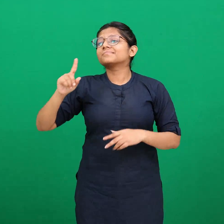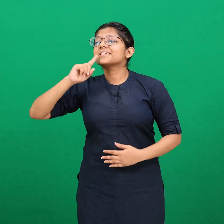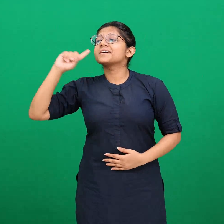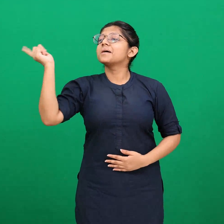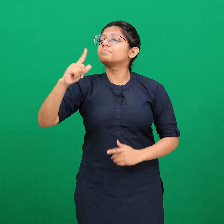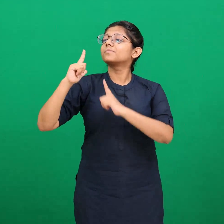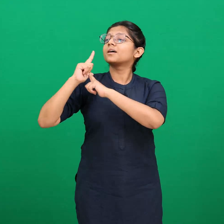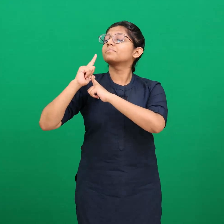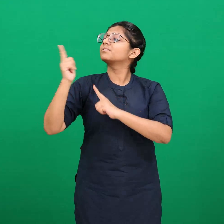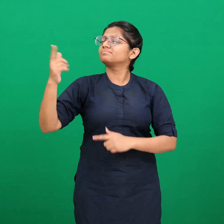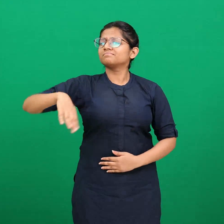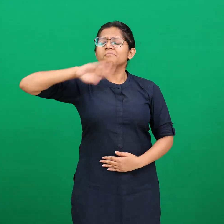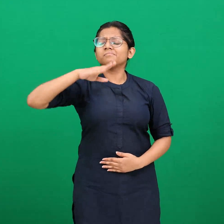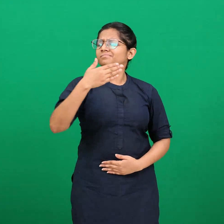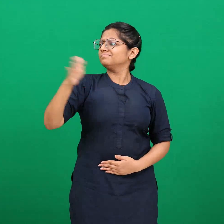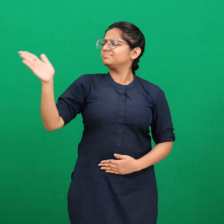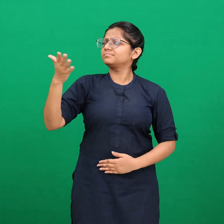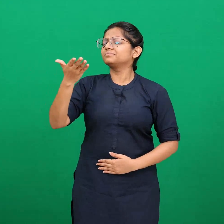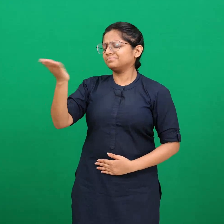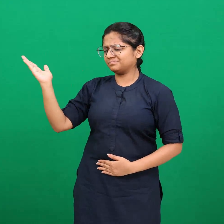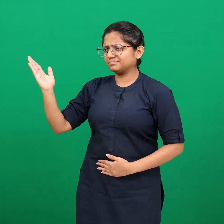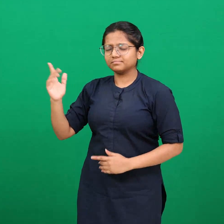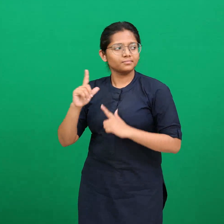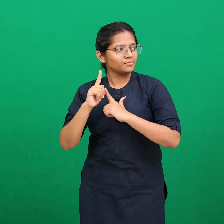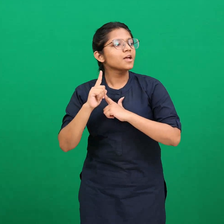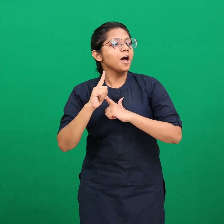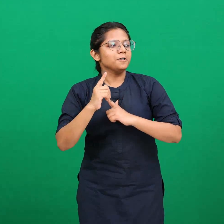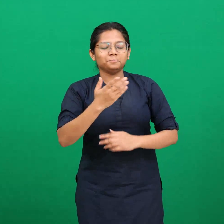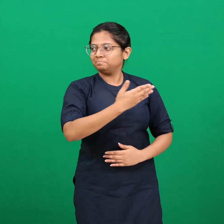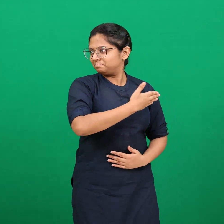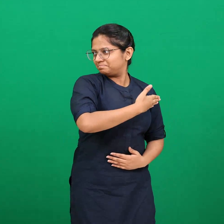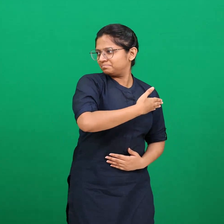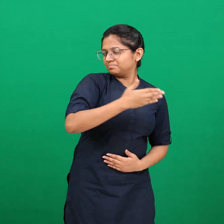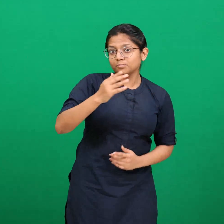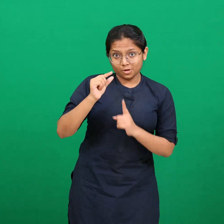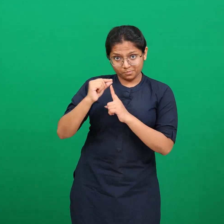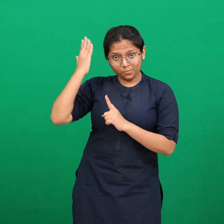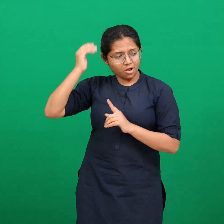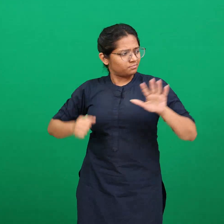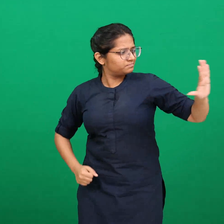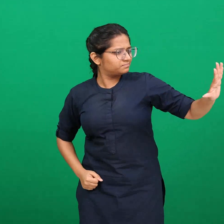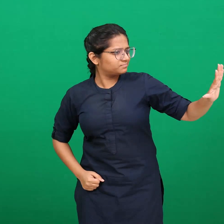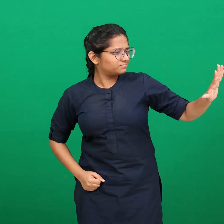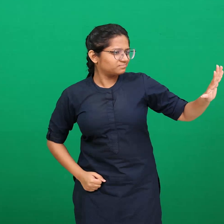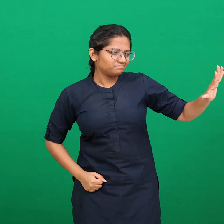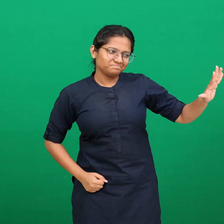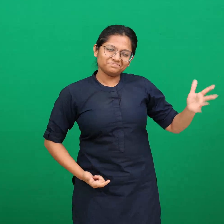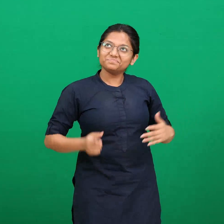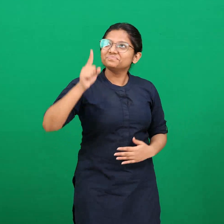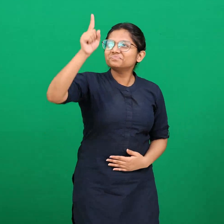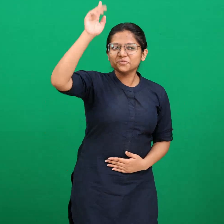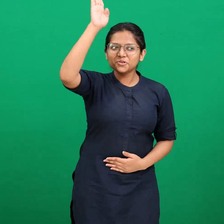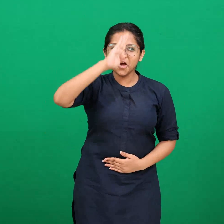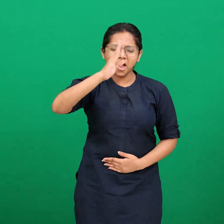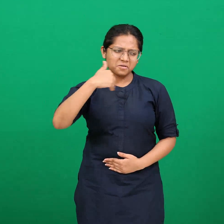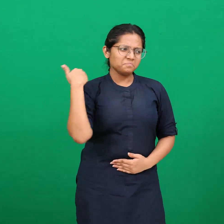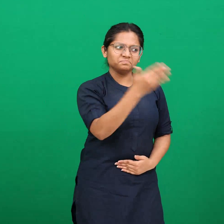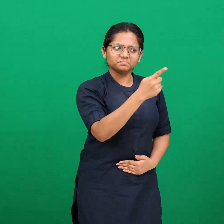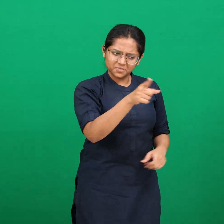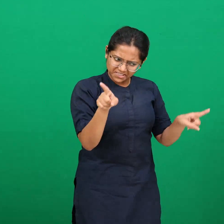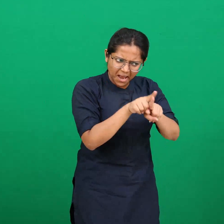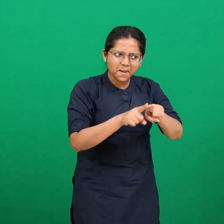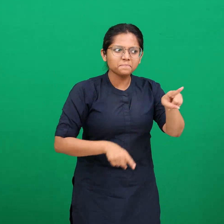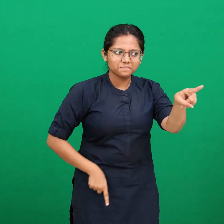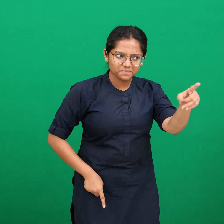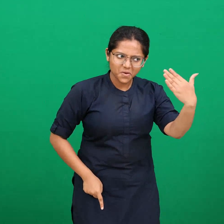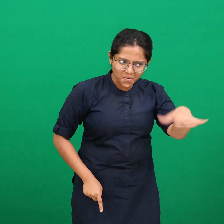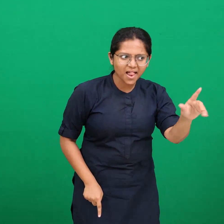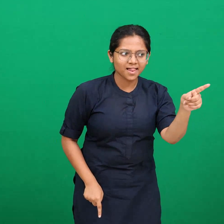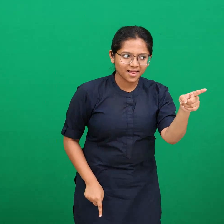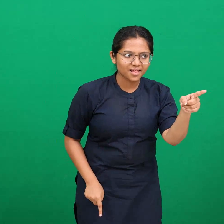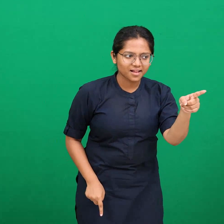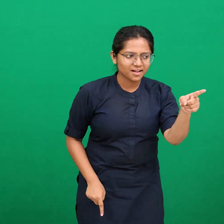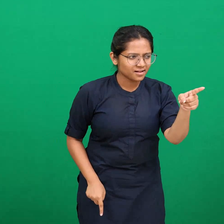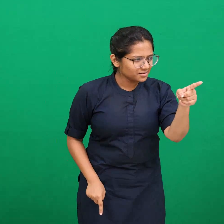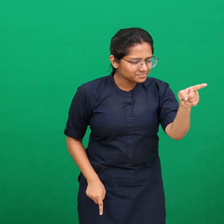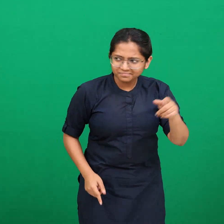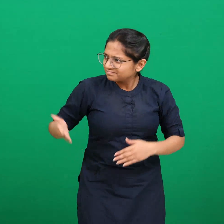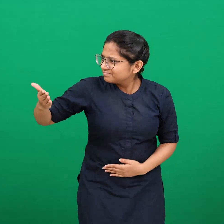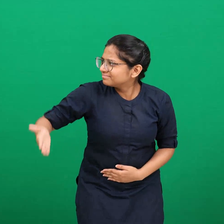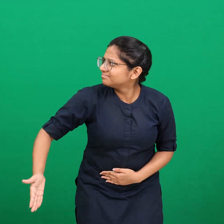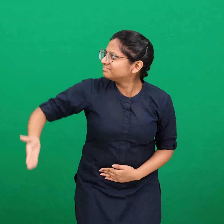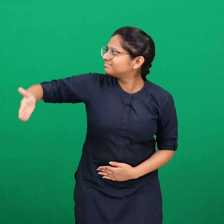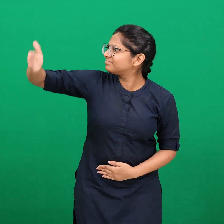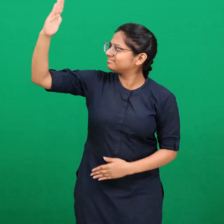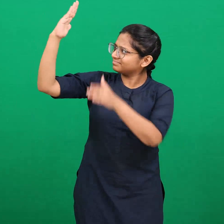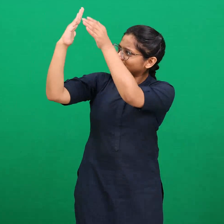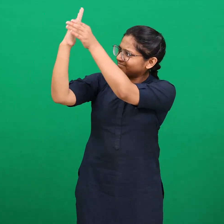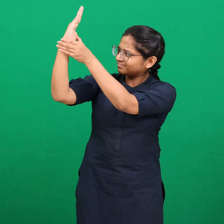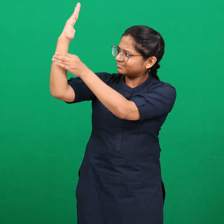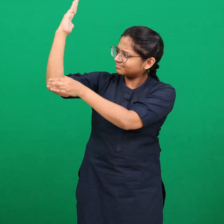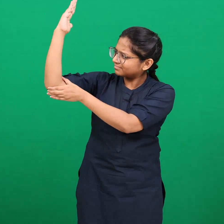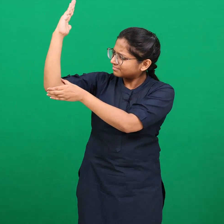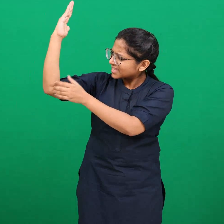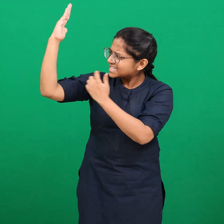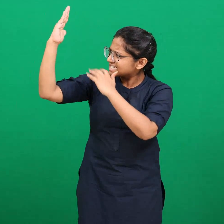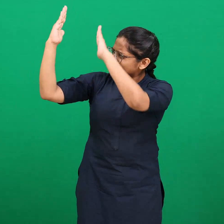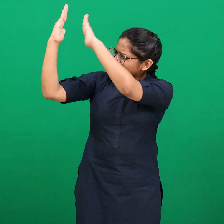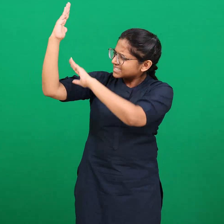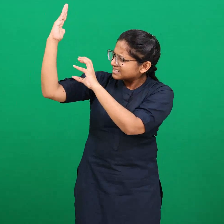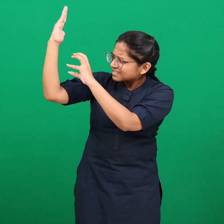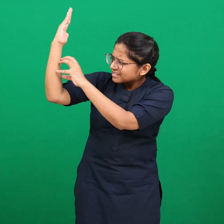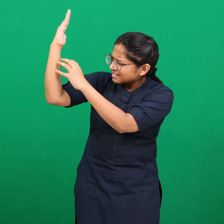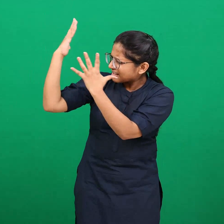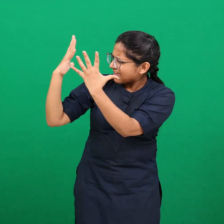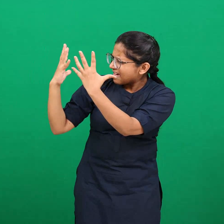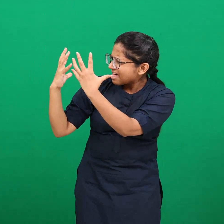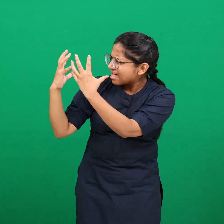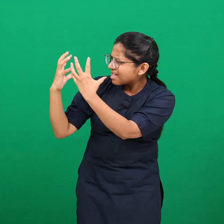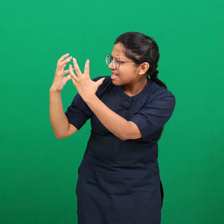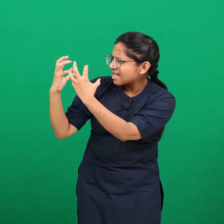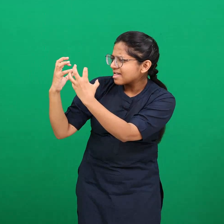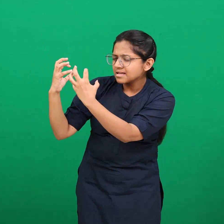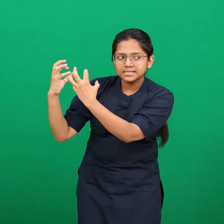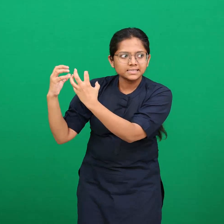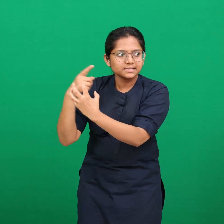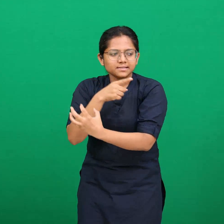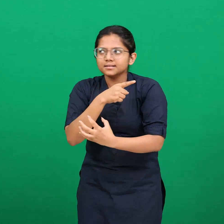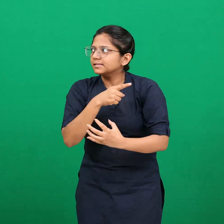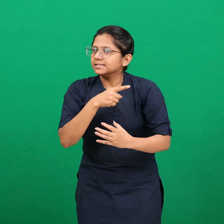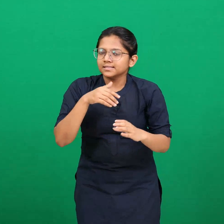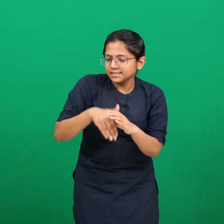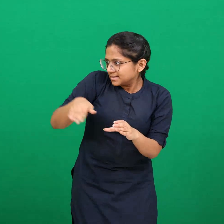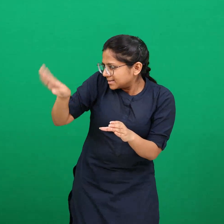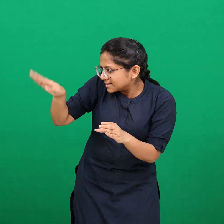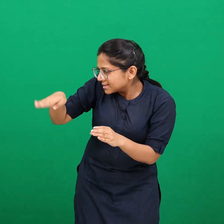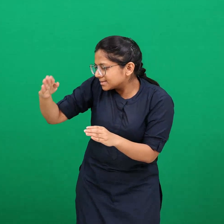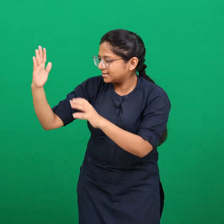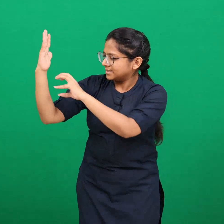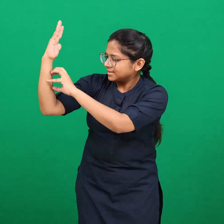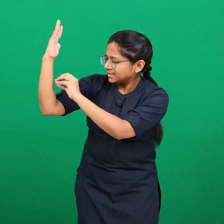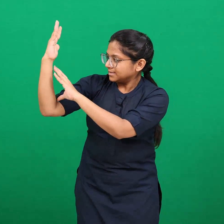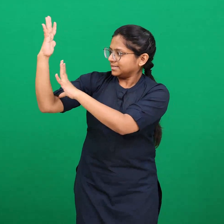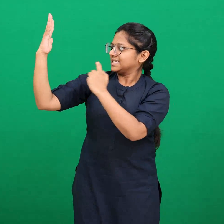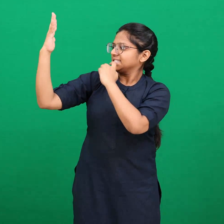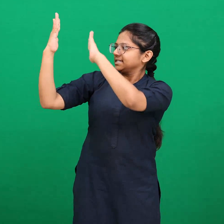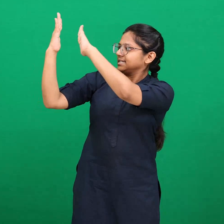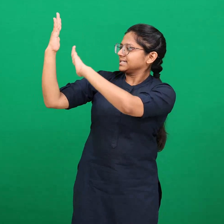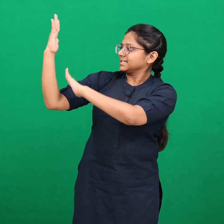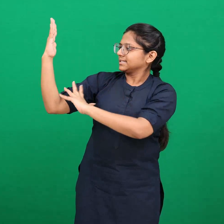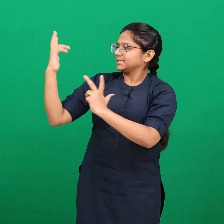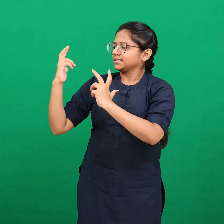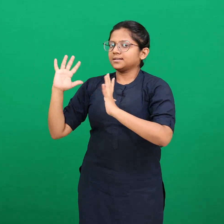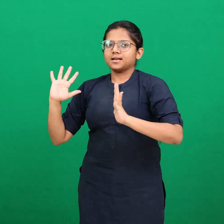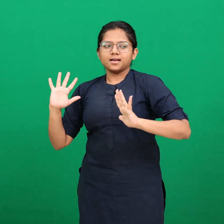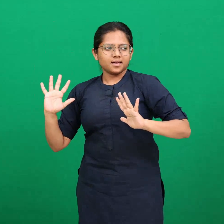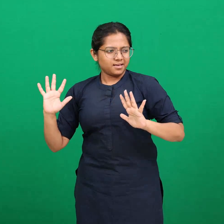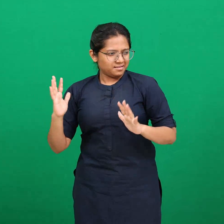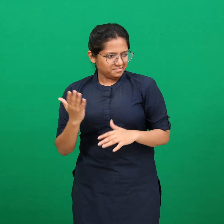Then Paul said to him, "God will strike you, you whitewashed wall!